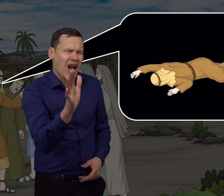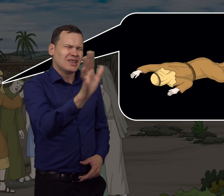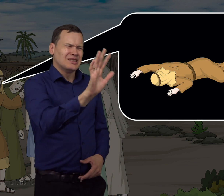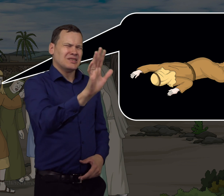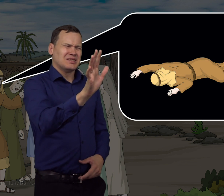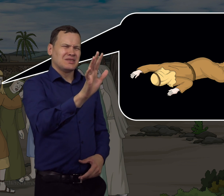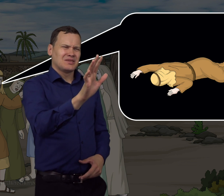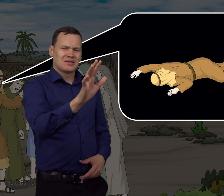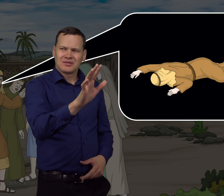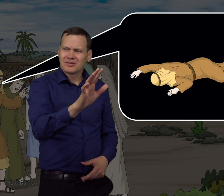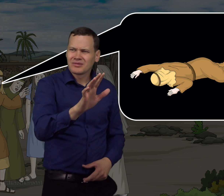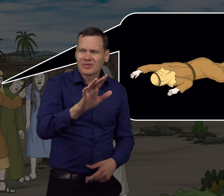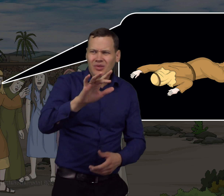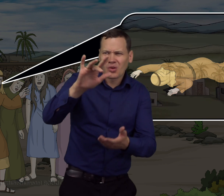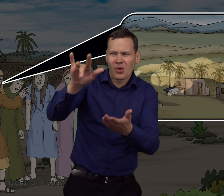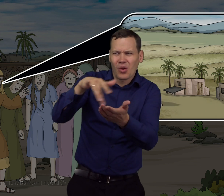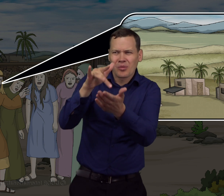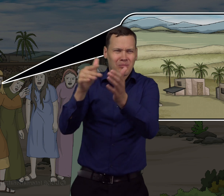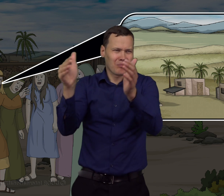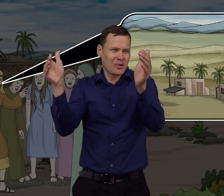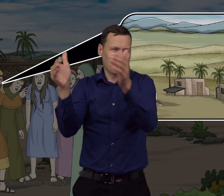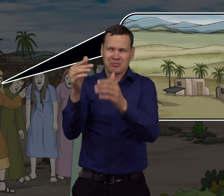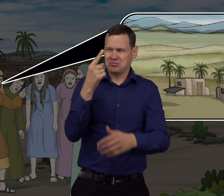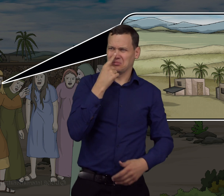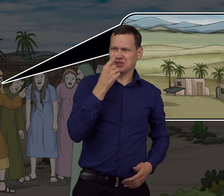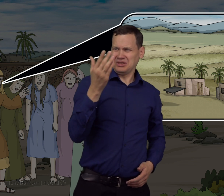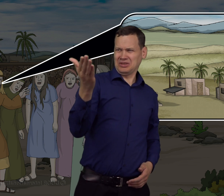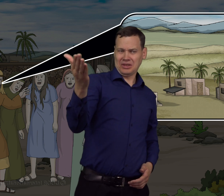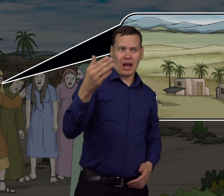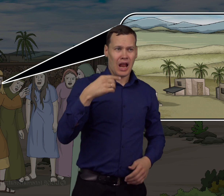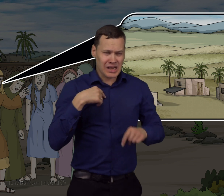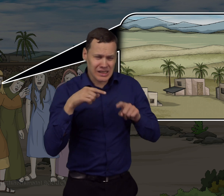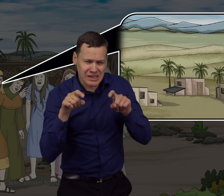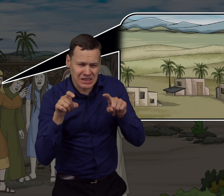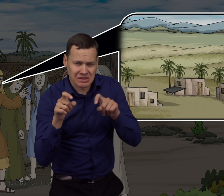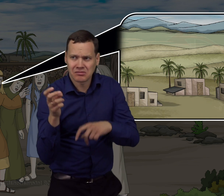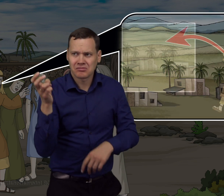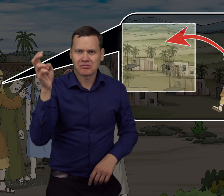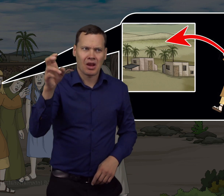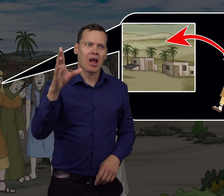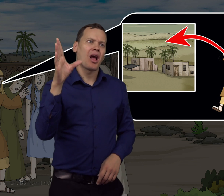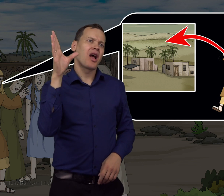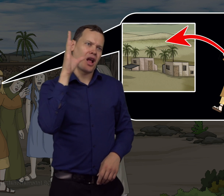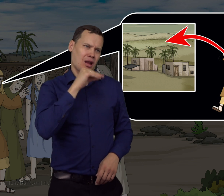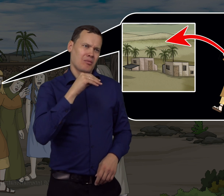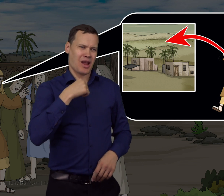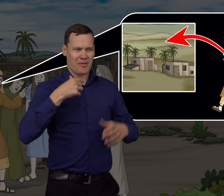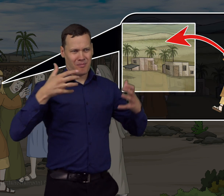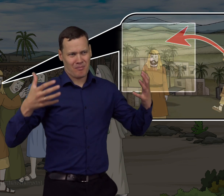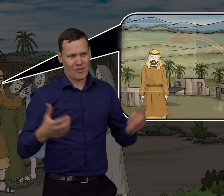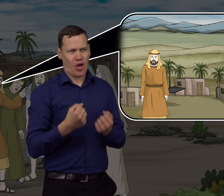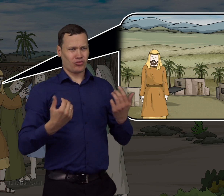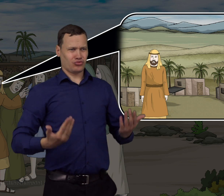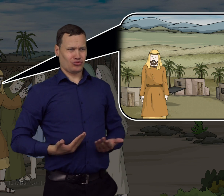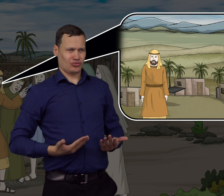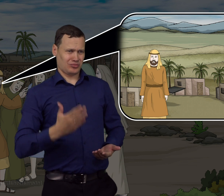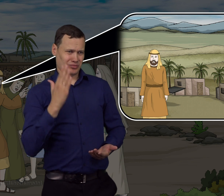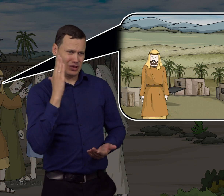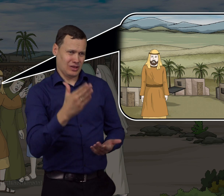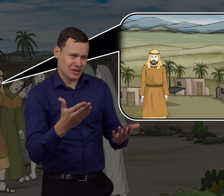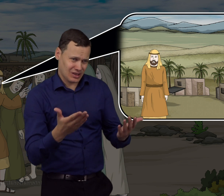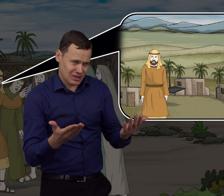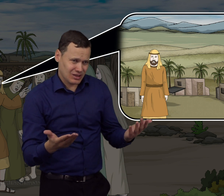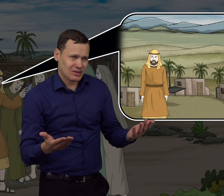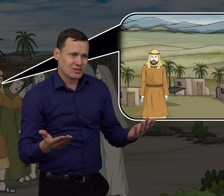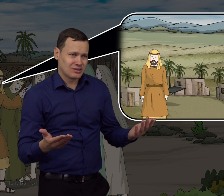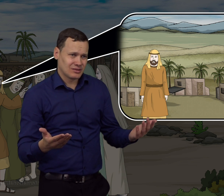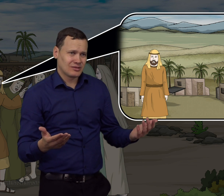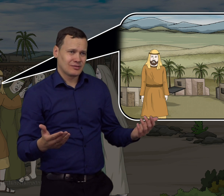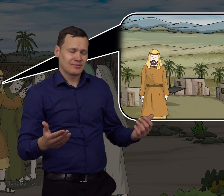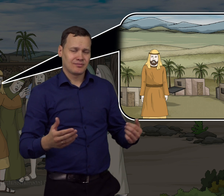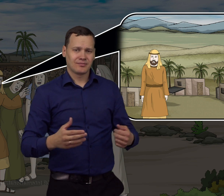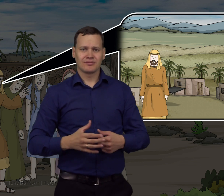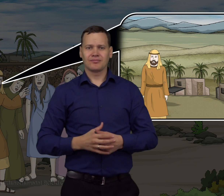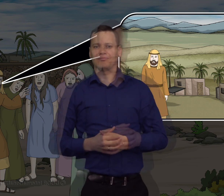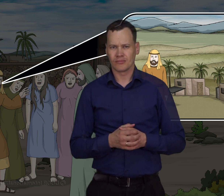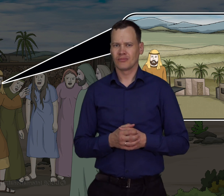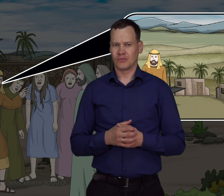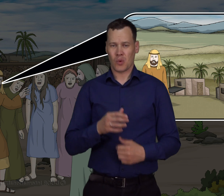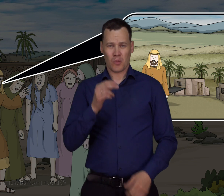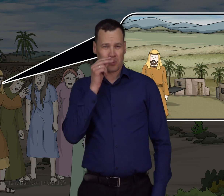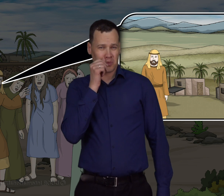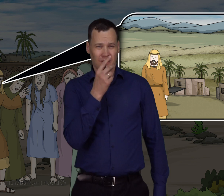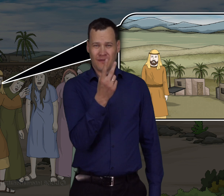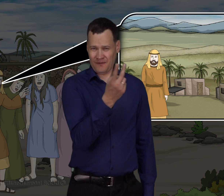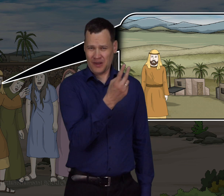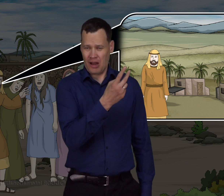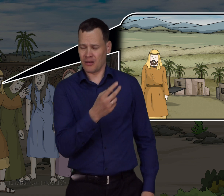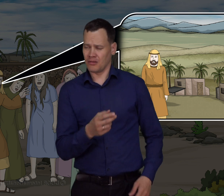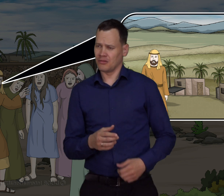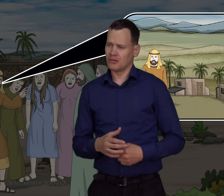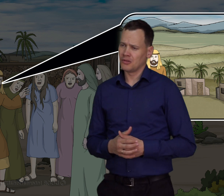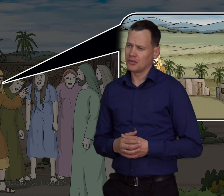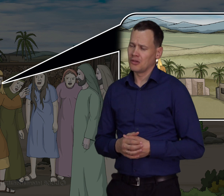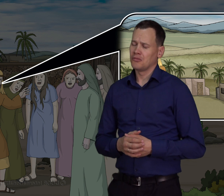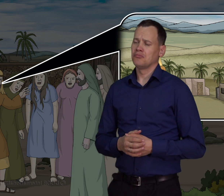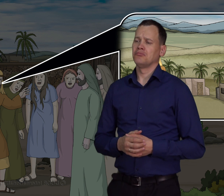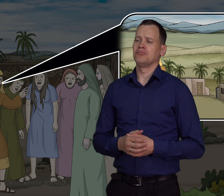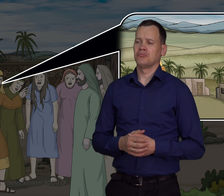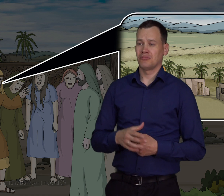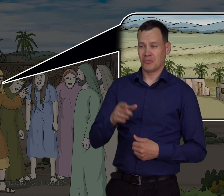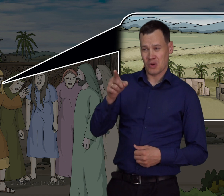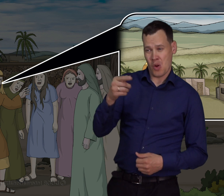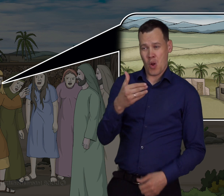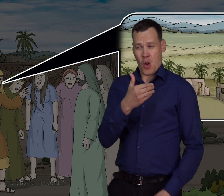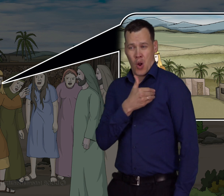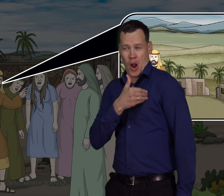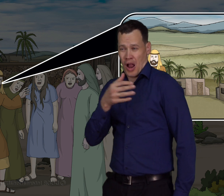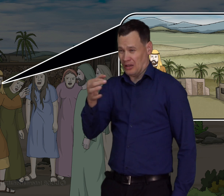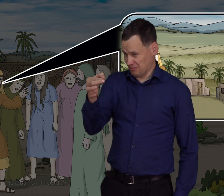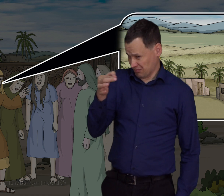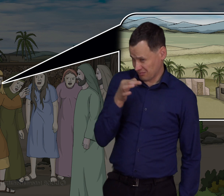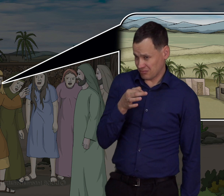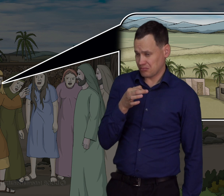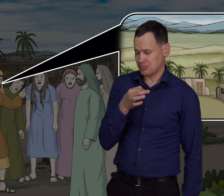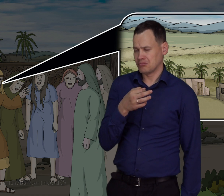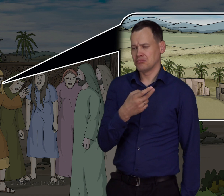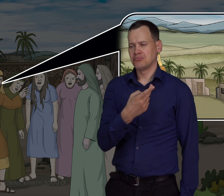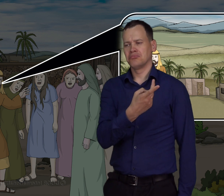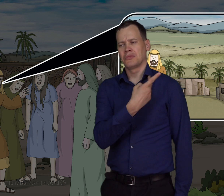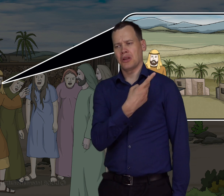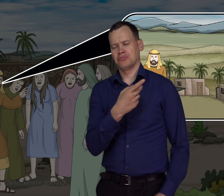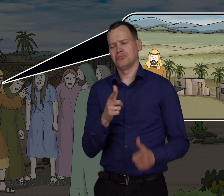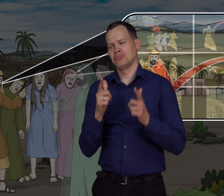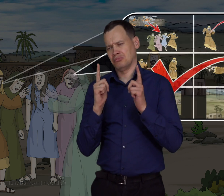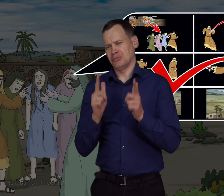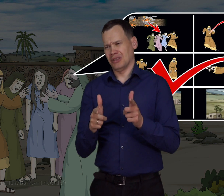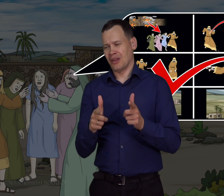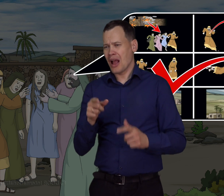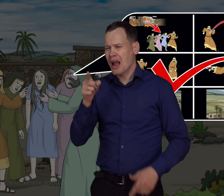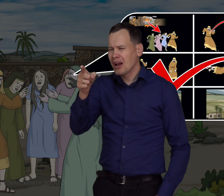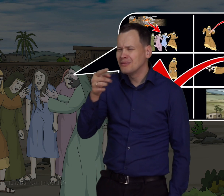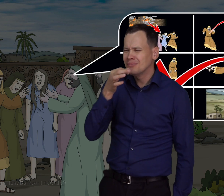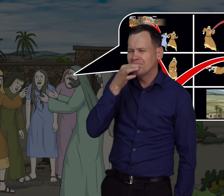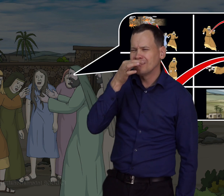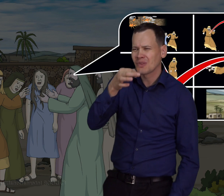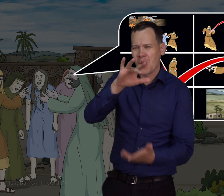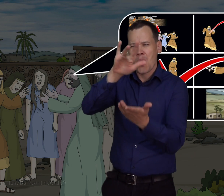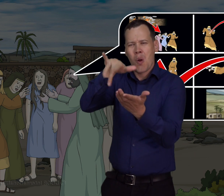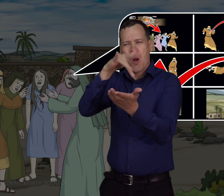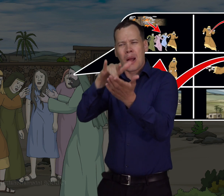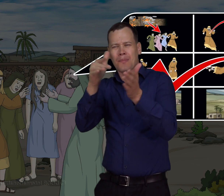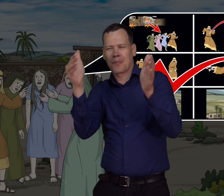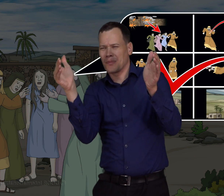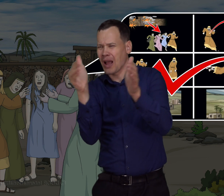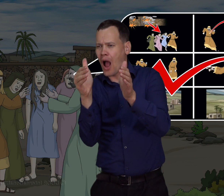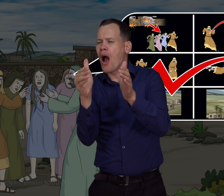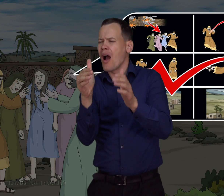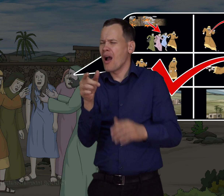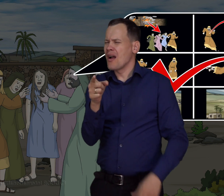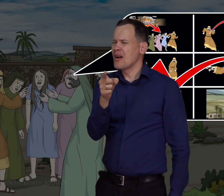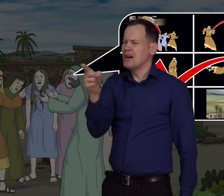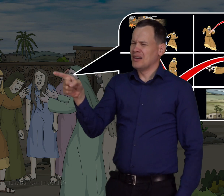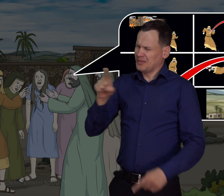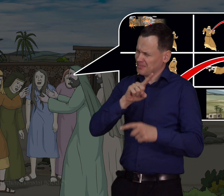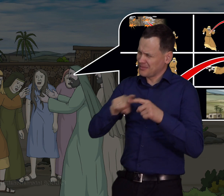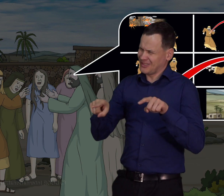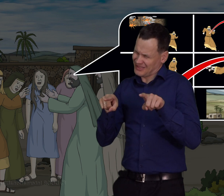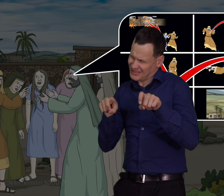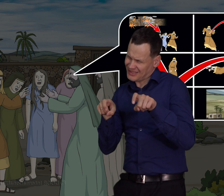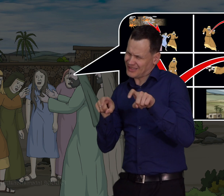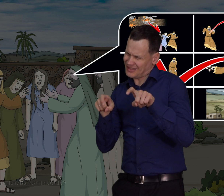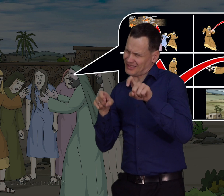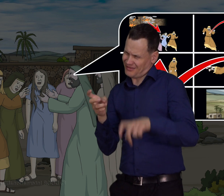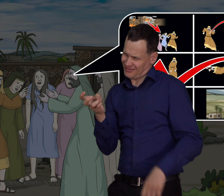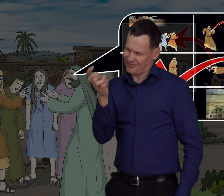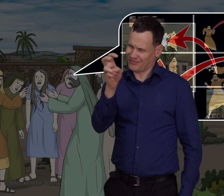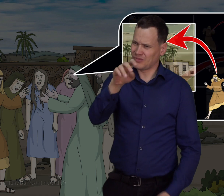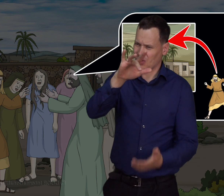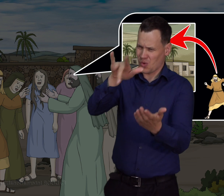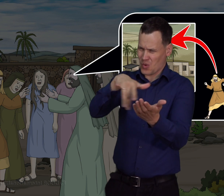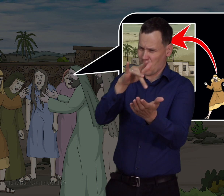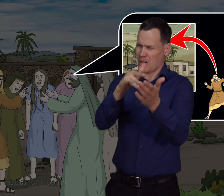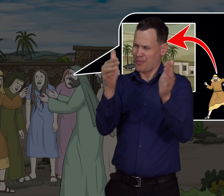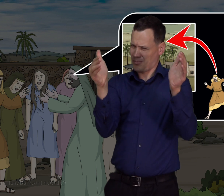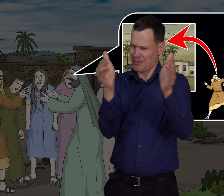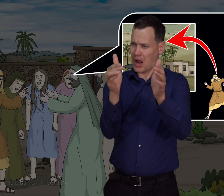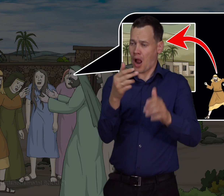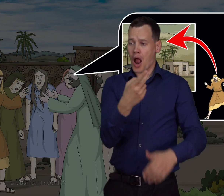Look, there is a town nearby where I can flee, and it is a small place. Please let me flee there—is it not a small place?